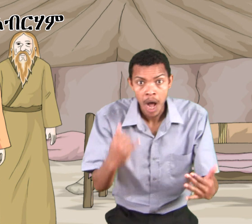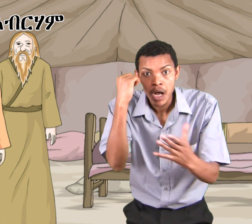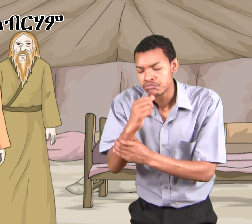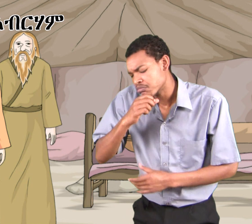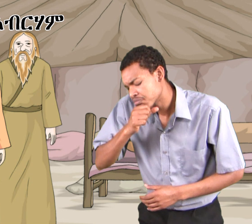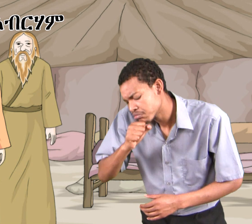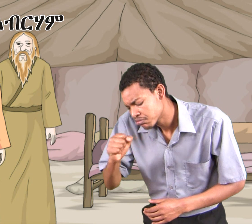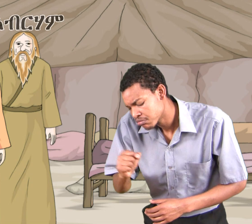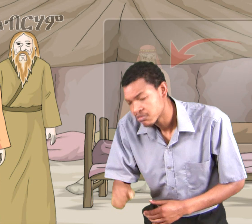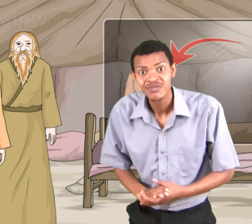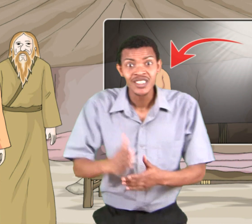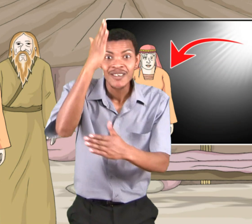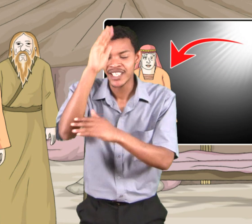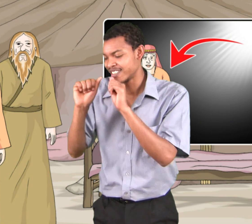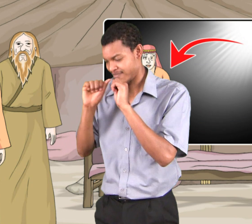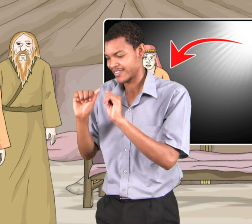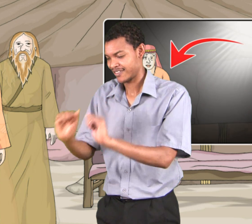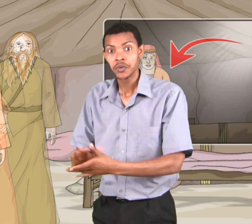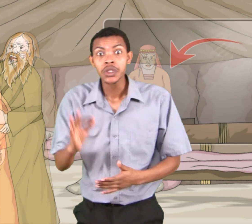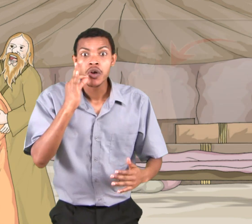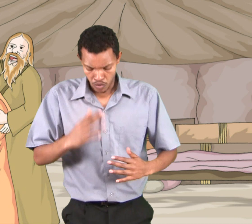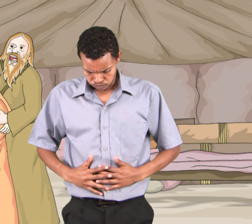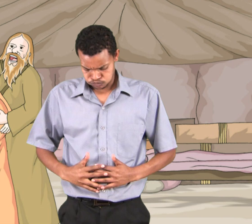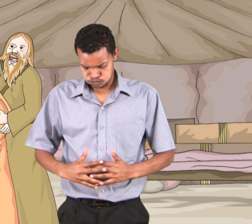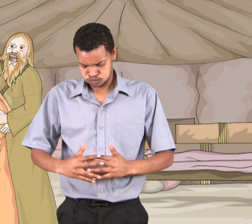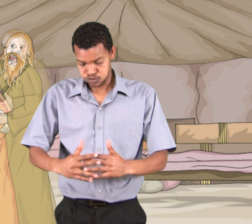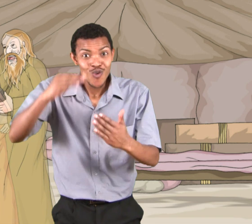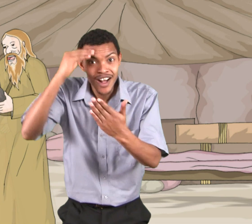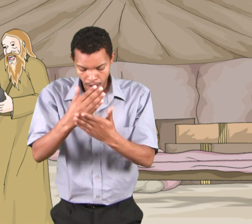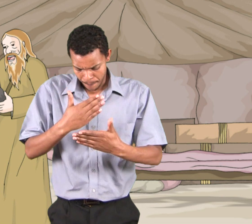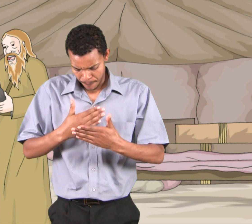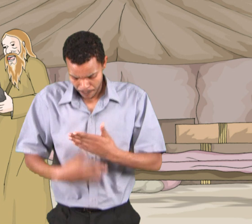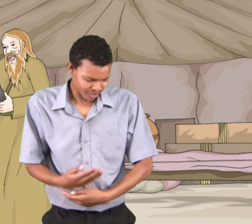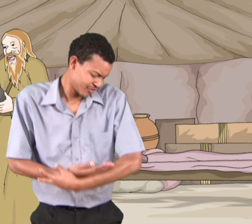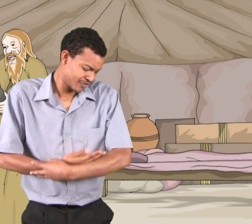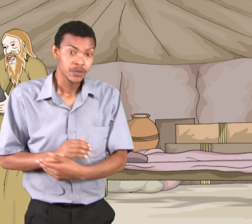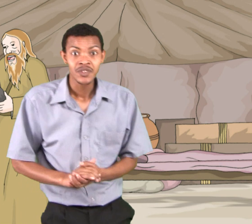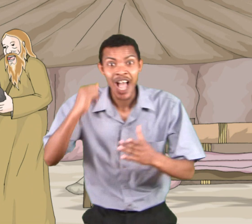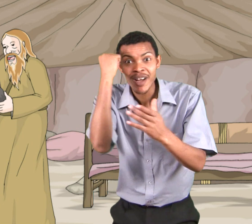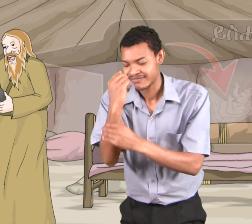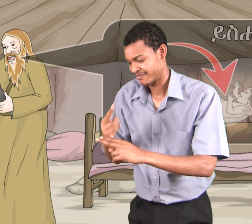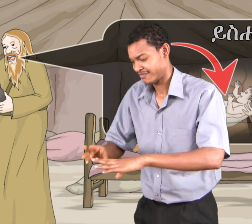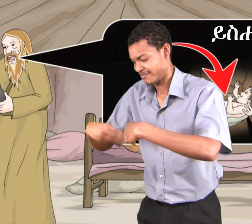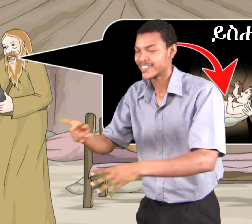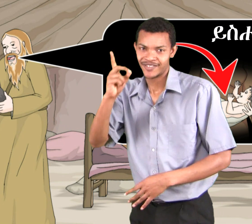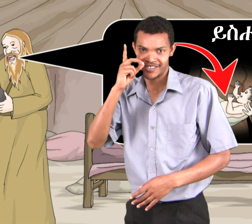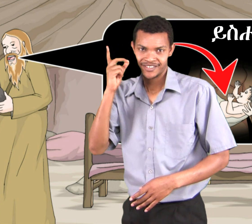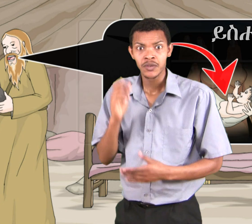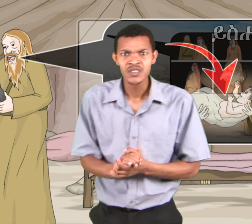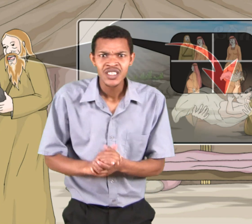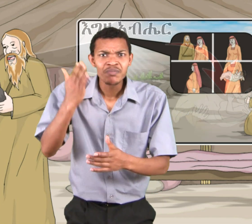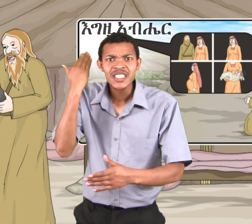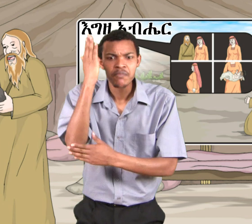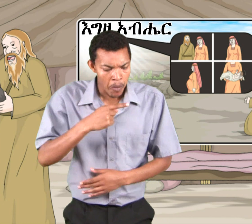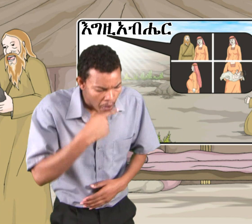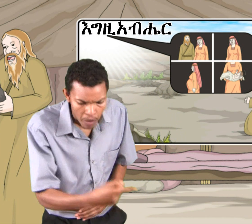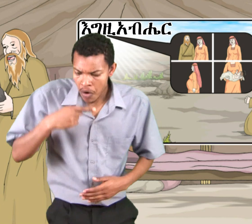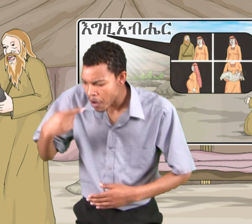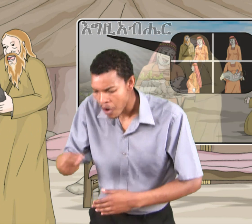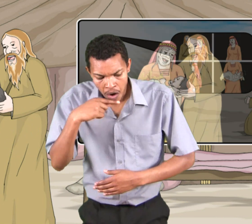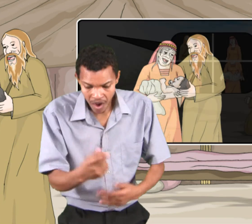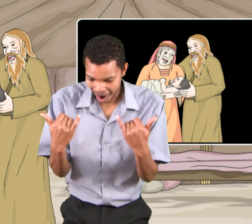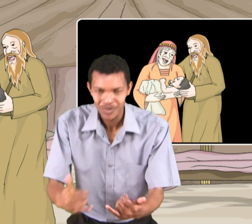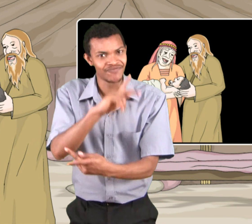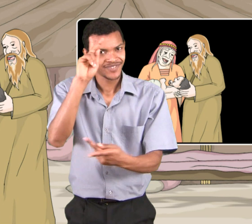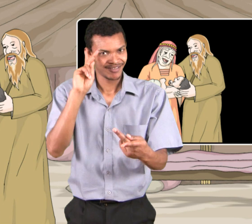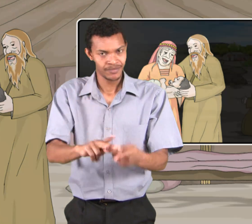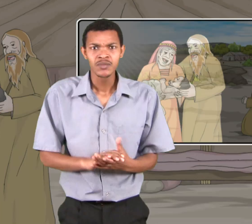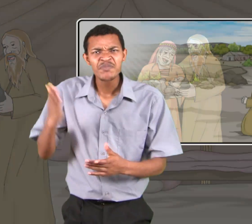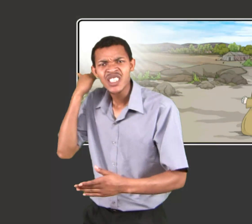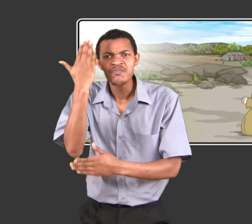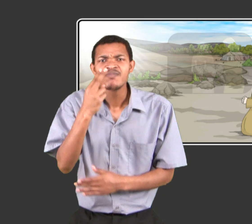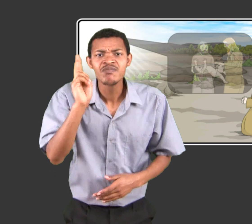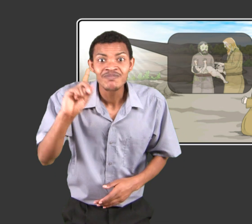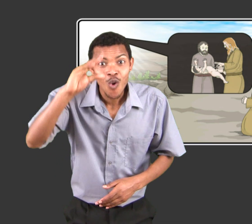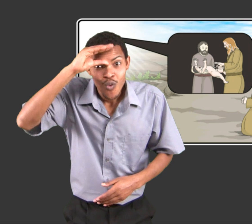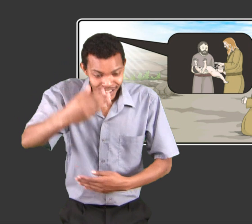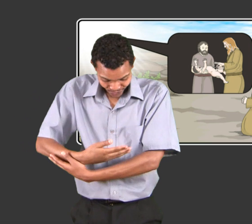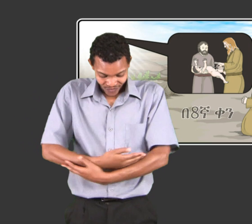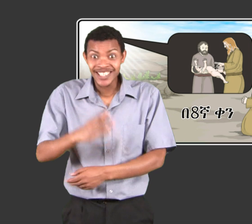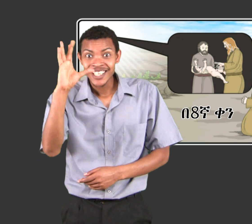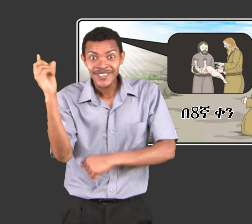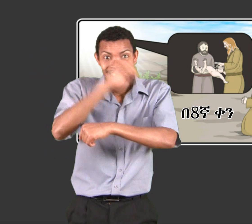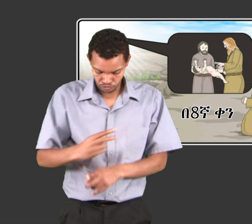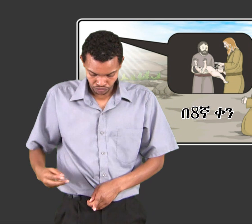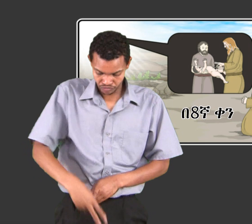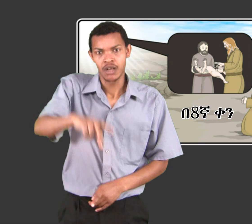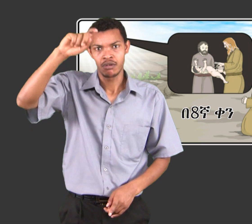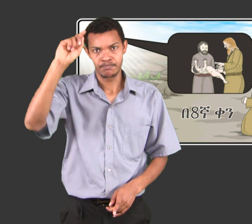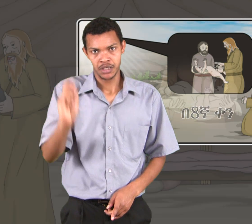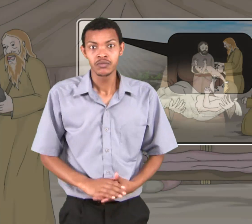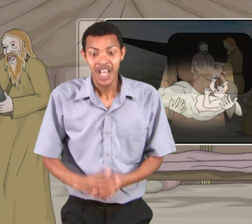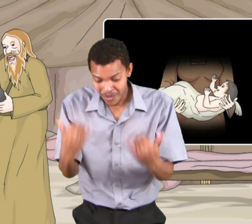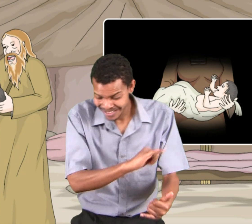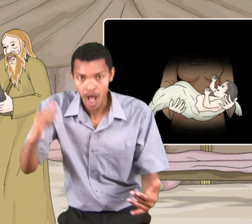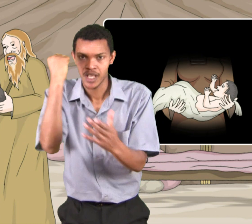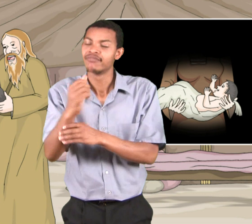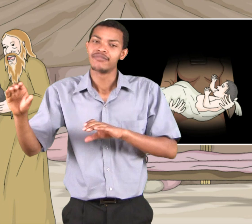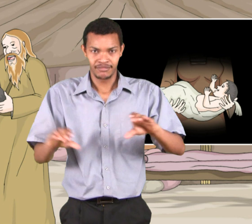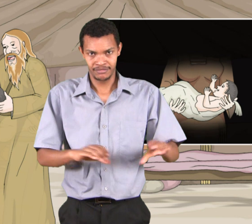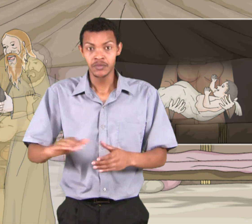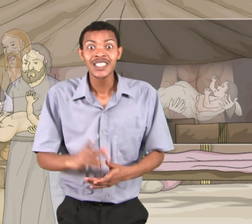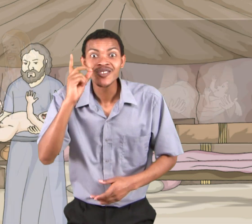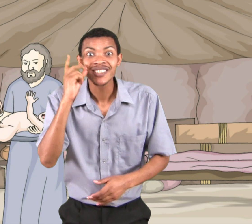So Sarah conceived and bore a son to Abraham in his old age, at the very time God had promised. And Abraham gave the name Isaac to the son Sarah bore to him.